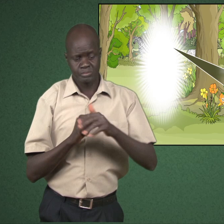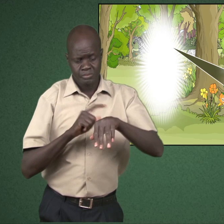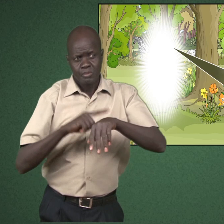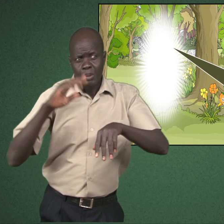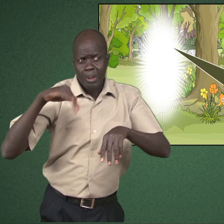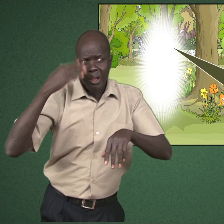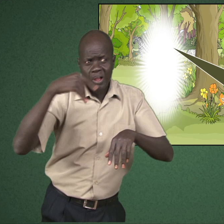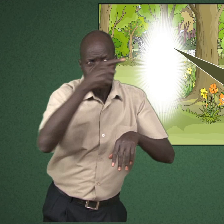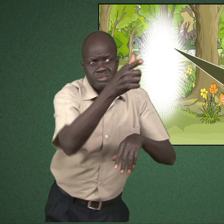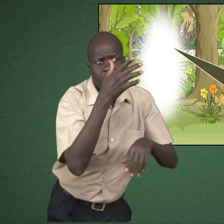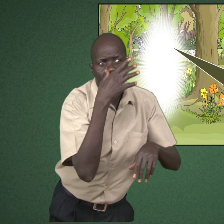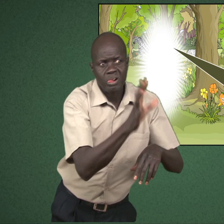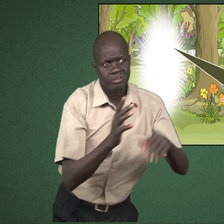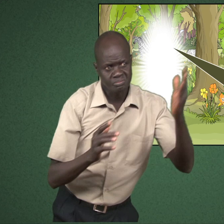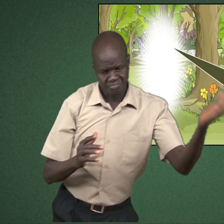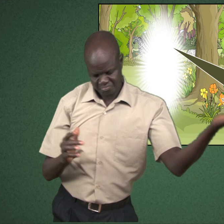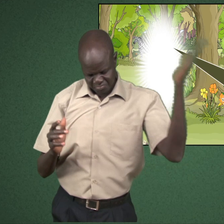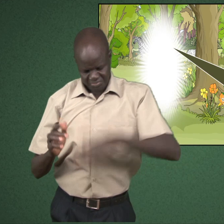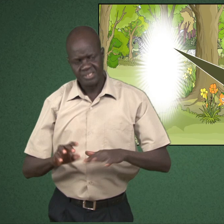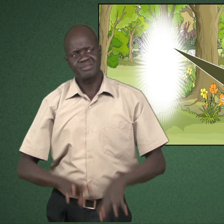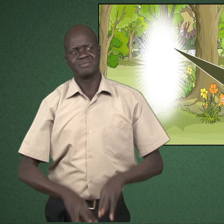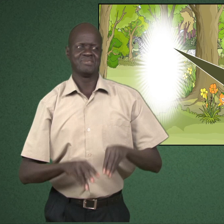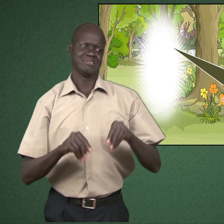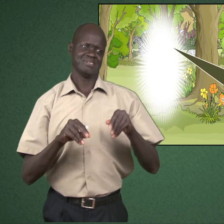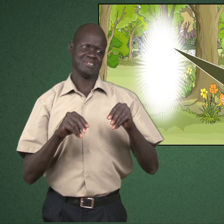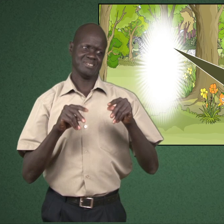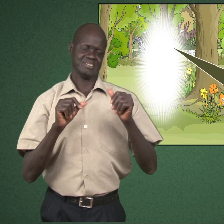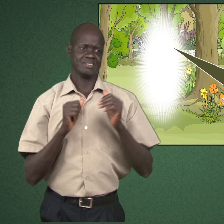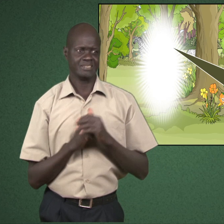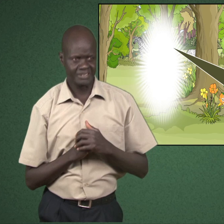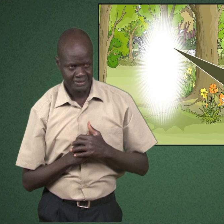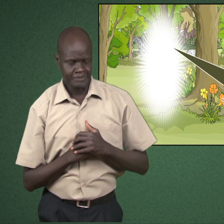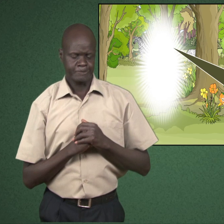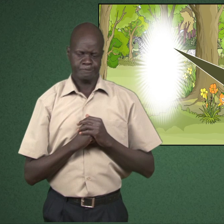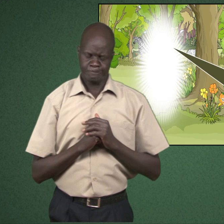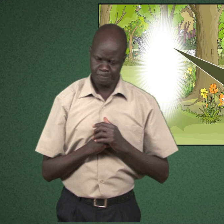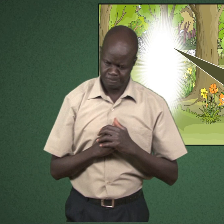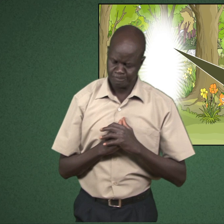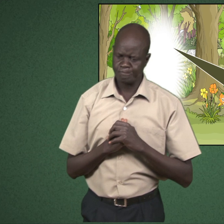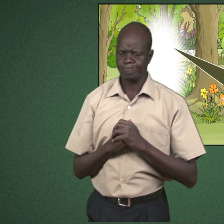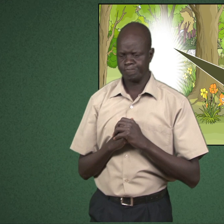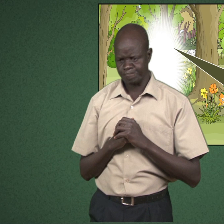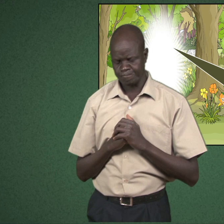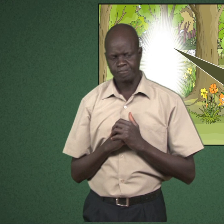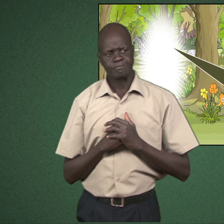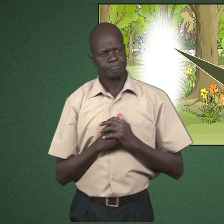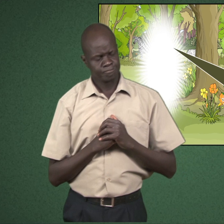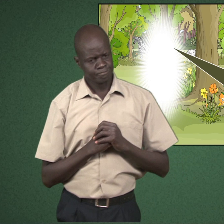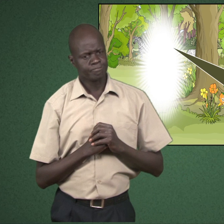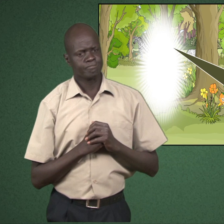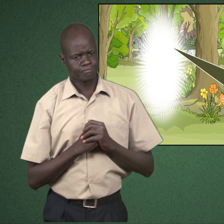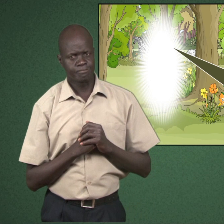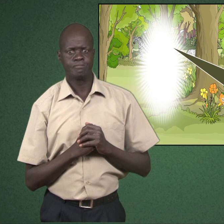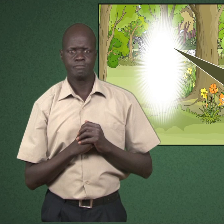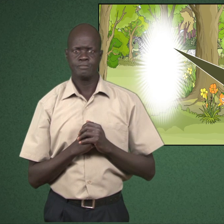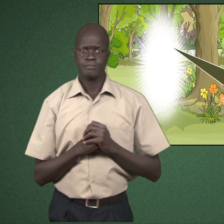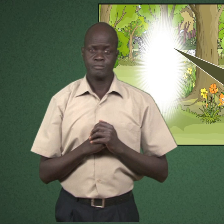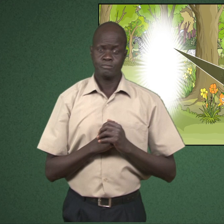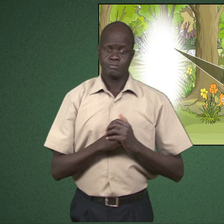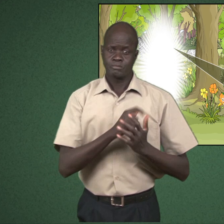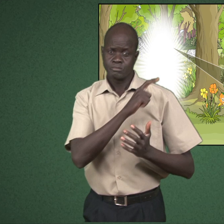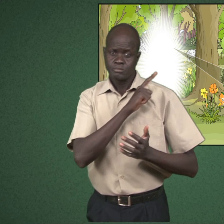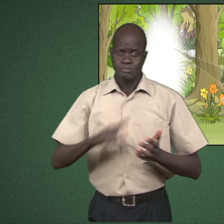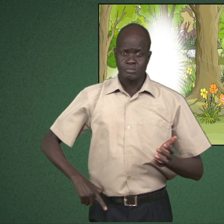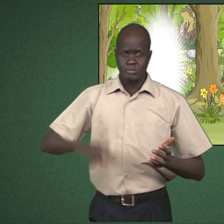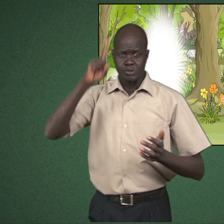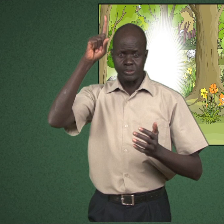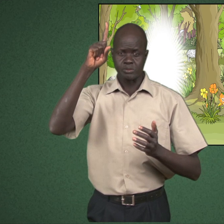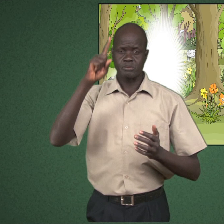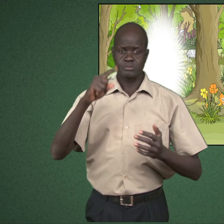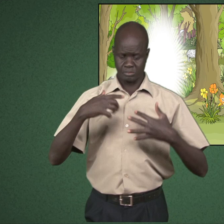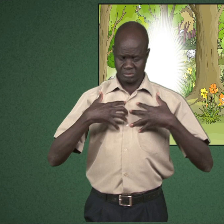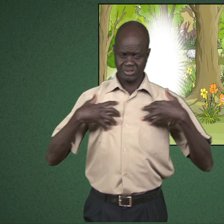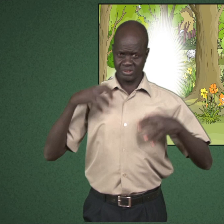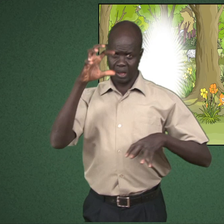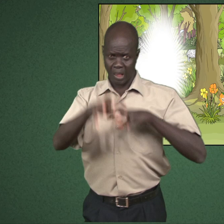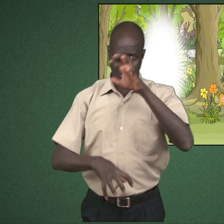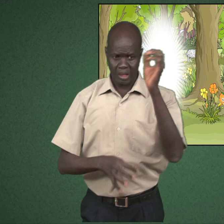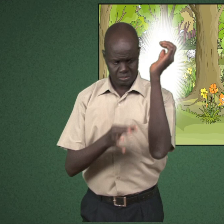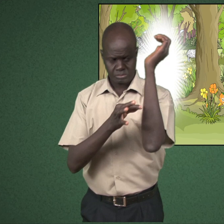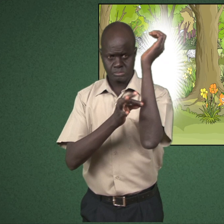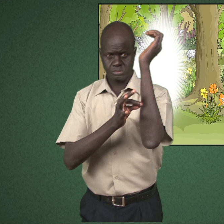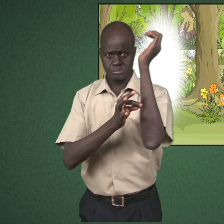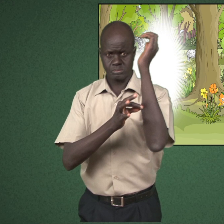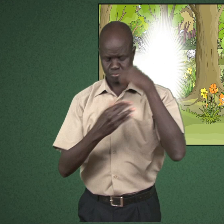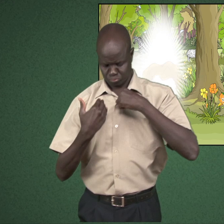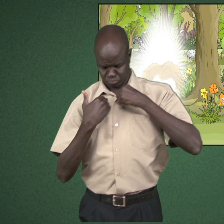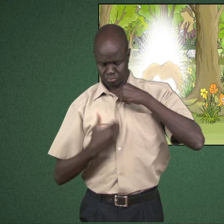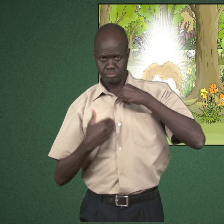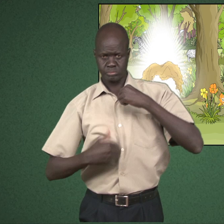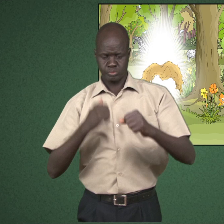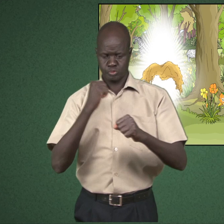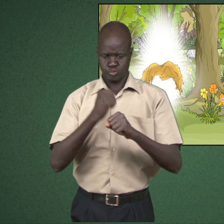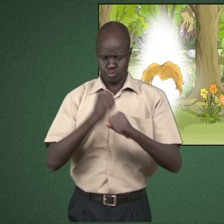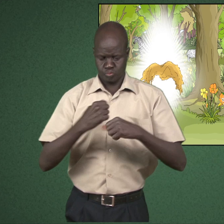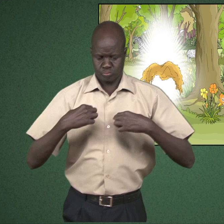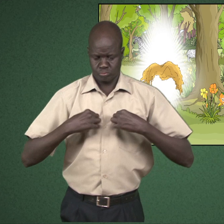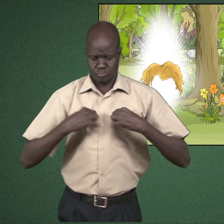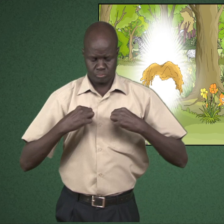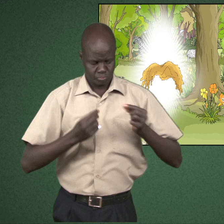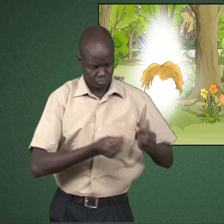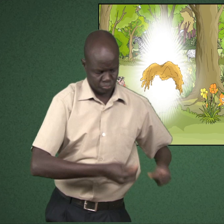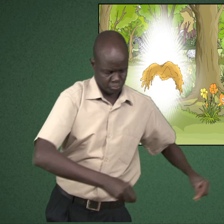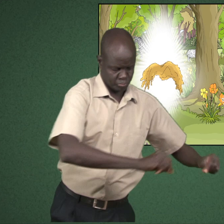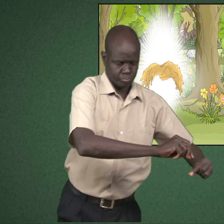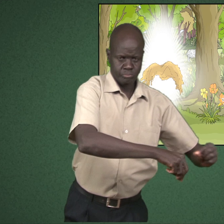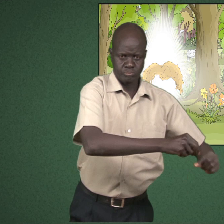And Adam named his wife Eve, because she would be the mother of all the living.